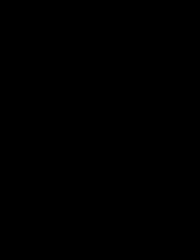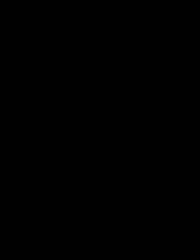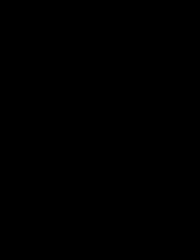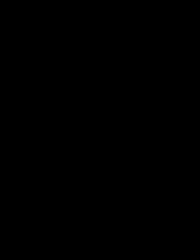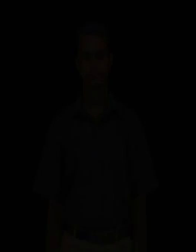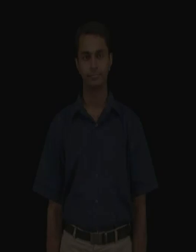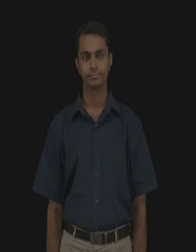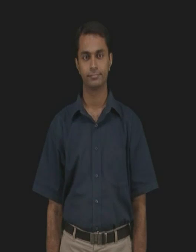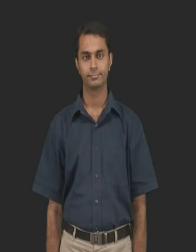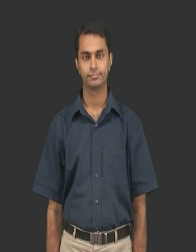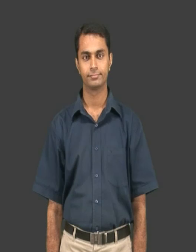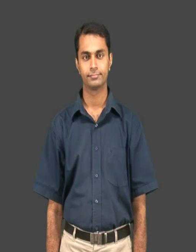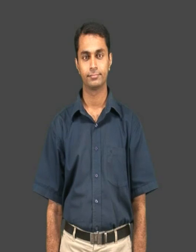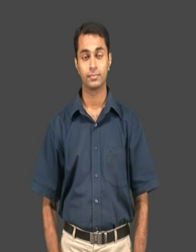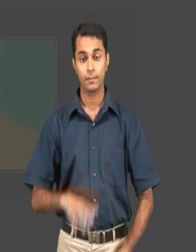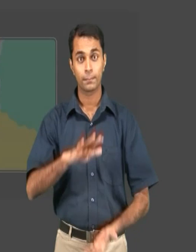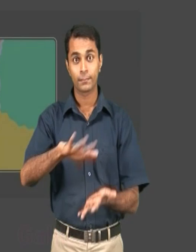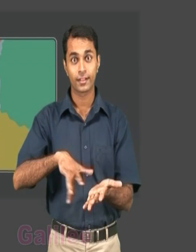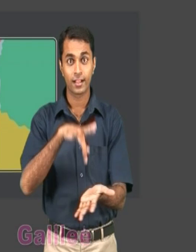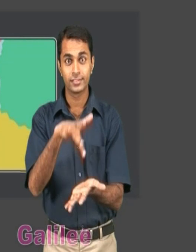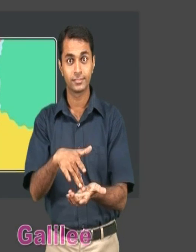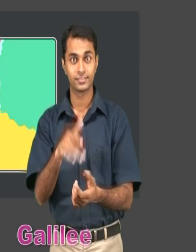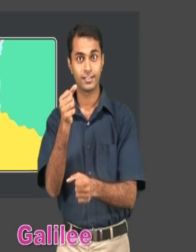This is how the birth of Jesus Christ came about: His mother Mary was pledged in marriage to Joseph, but before they came together, she was found to be with child through the Holy Spirit. Because Joseph her husband was a righteous man and was unwilling to disgrace her publicly, he resolved to divorce her quietly. But after he had pondered these things, an angel of the Lord appeared to him in a dream and said, “Joseph, son of David, do not be afraid to embrace Mary as your wife, for the One conceived in her is from the Holy Spirit. She will give birth to a Son, and you are to give Him the name Jesus, because He will save His people from their sins.” All this took place to fulfill what the Lord had said through the prophet: “Behold, the virgin will be with child and will give birth to a son, and they will call Him Immanuel” (which means, “God with us”). When Joseph woke up, he did as the angel of the Lord had commanded him, and embraced Mary as his wife. But he had no union with her until she gave birth to a Son. And he gave Him the name Jesus.